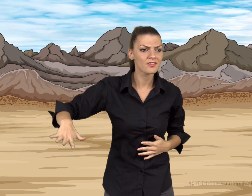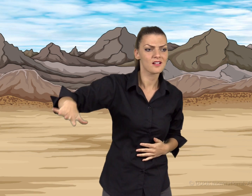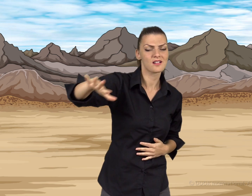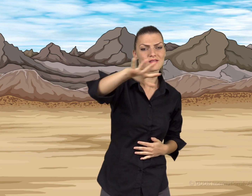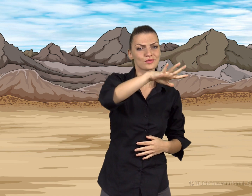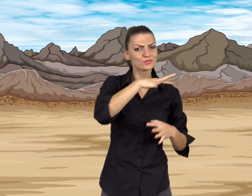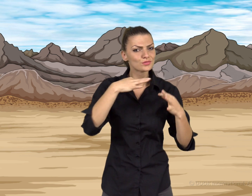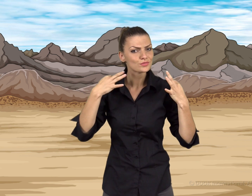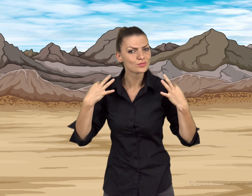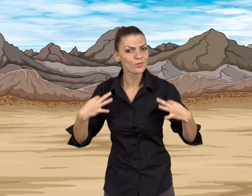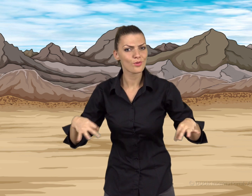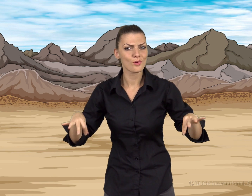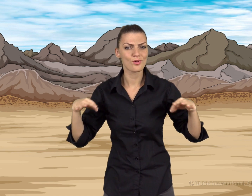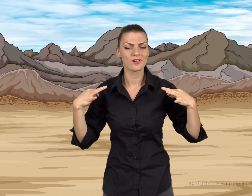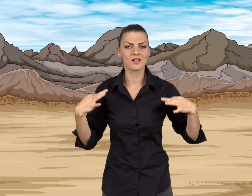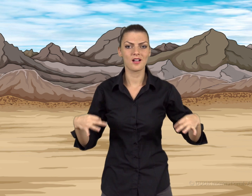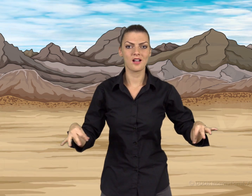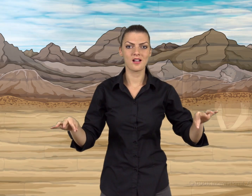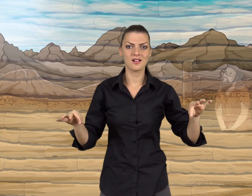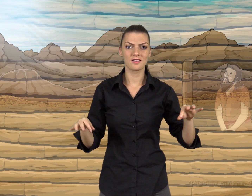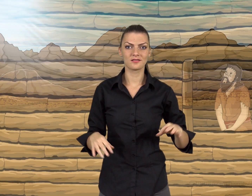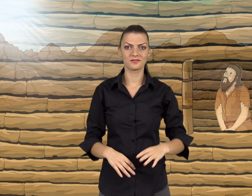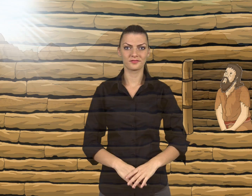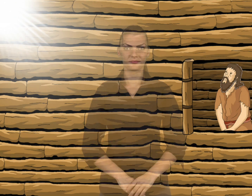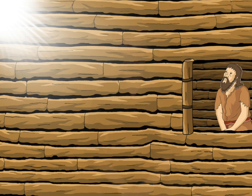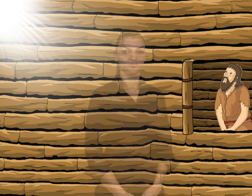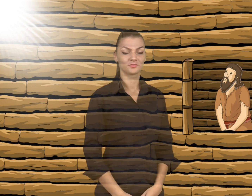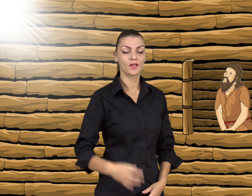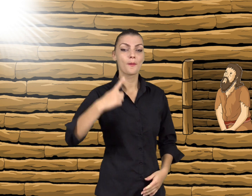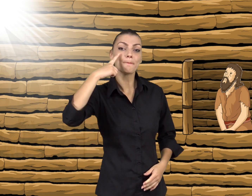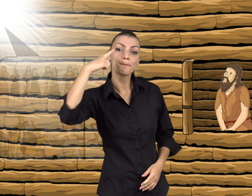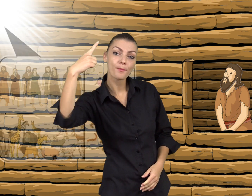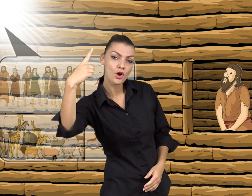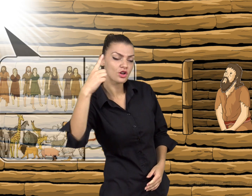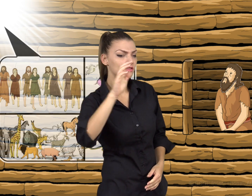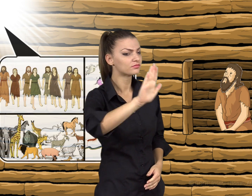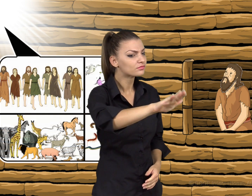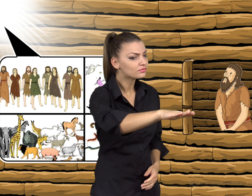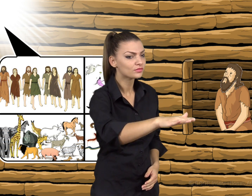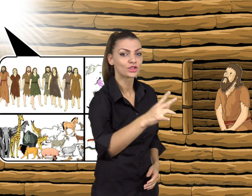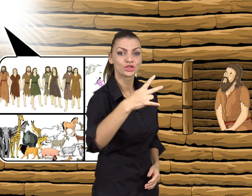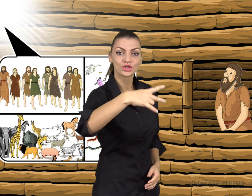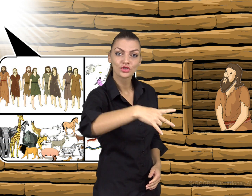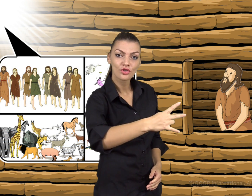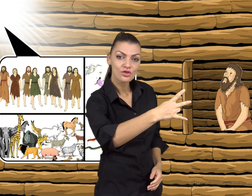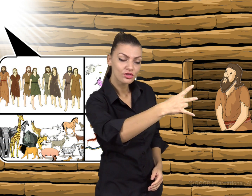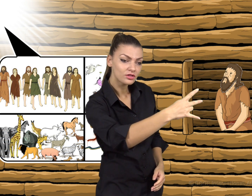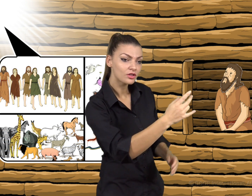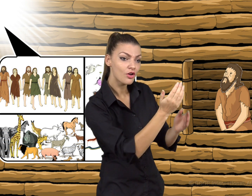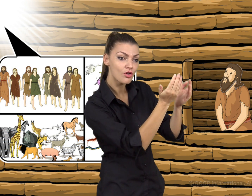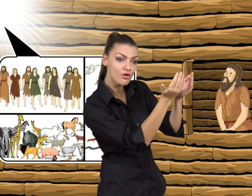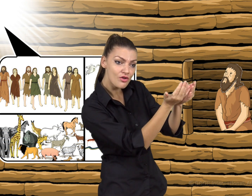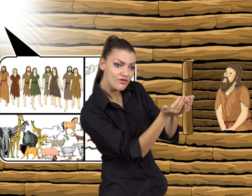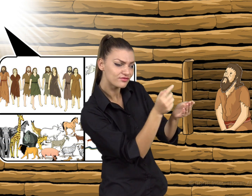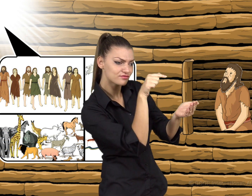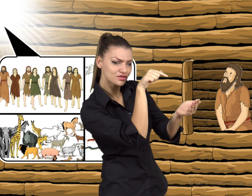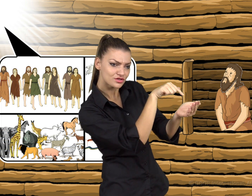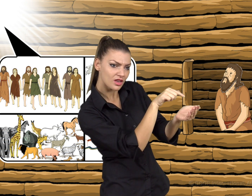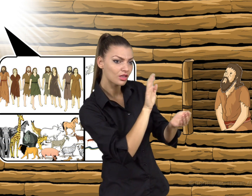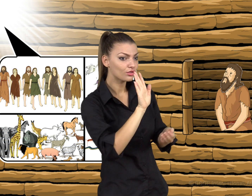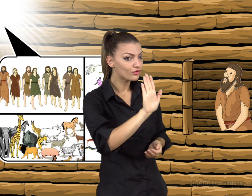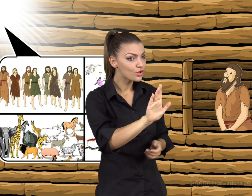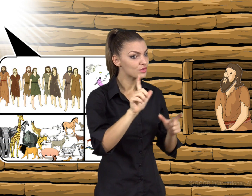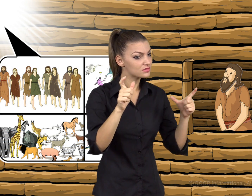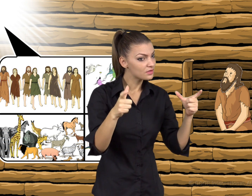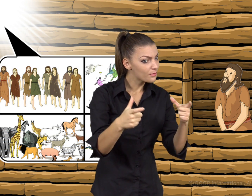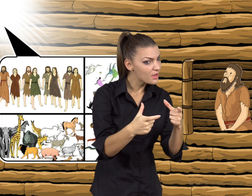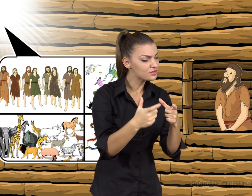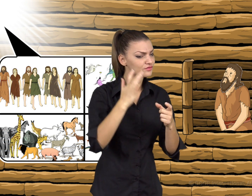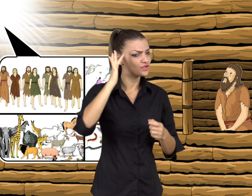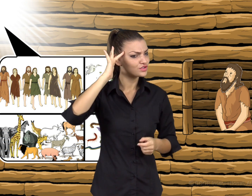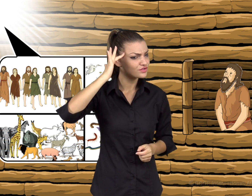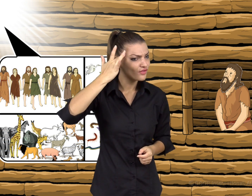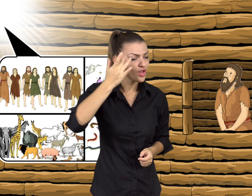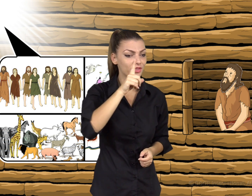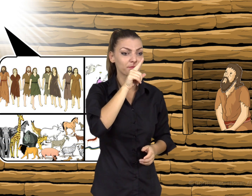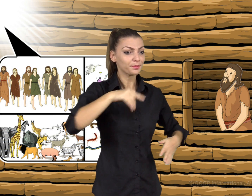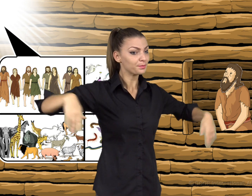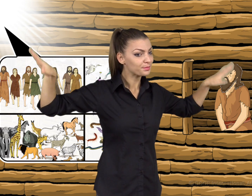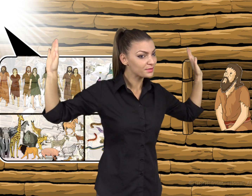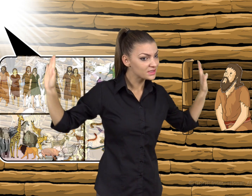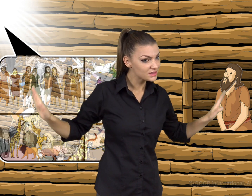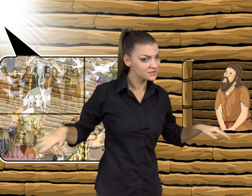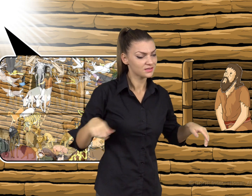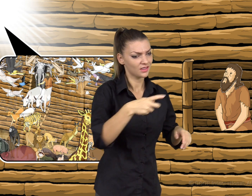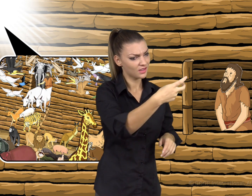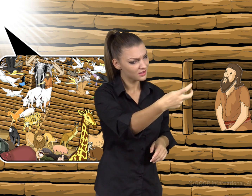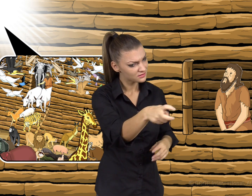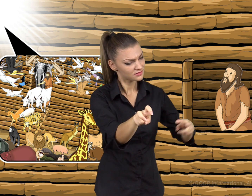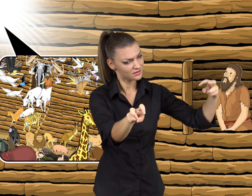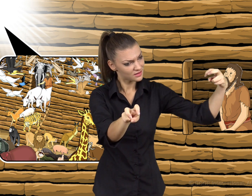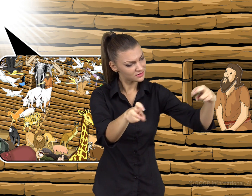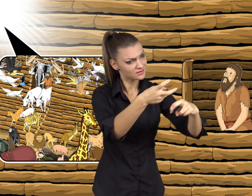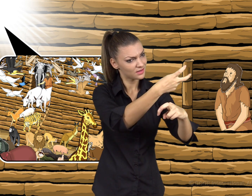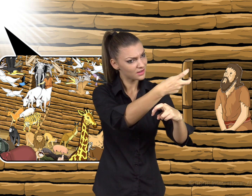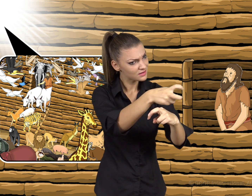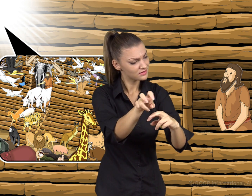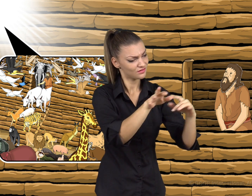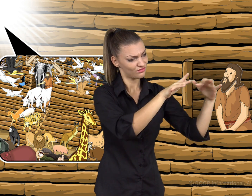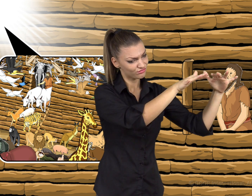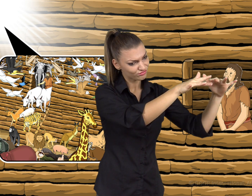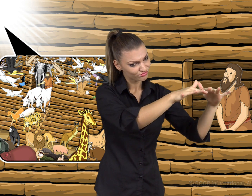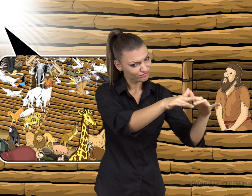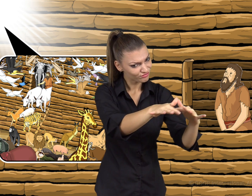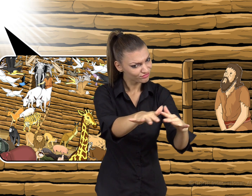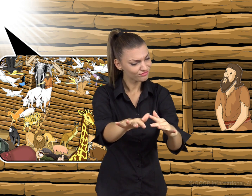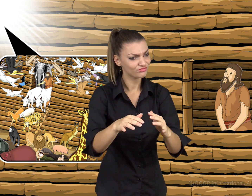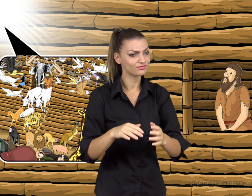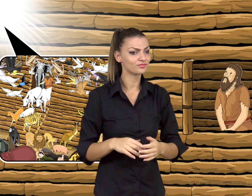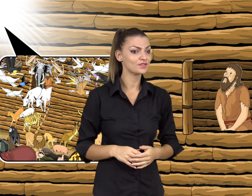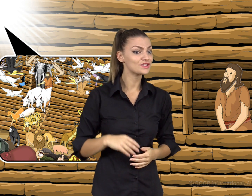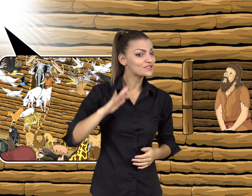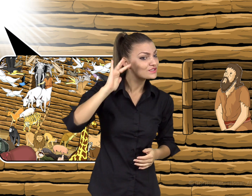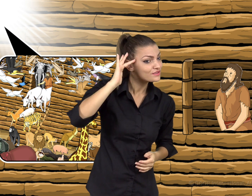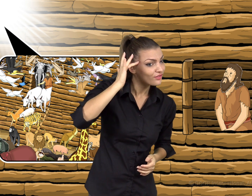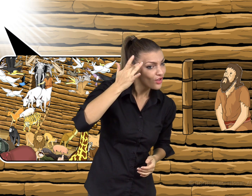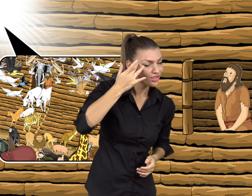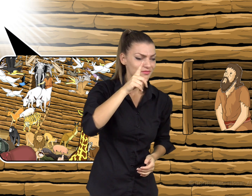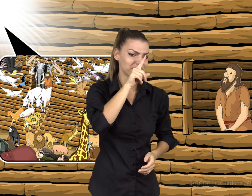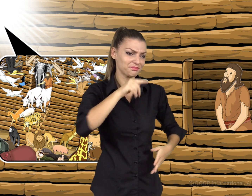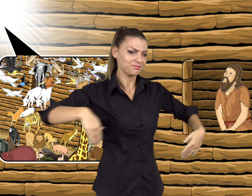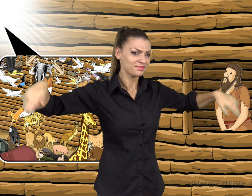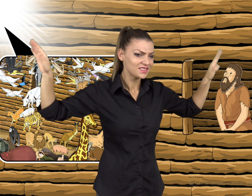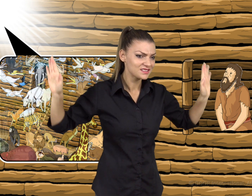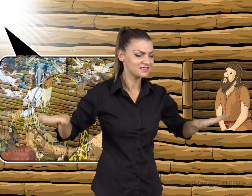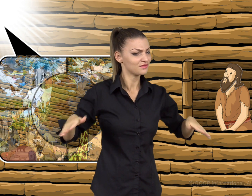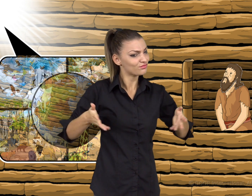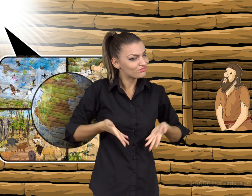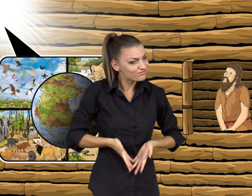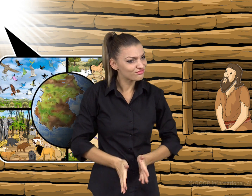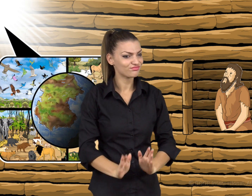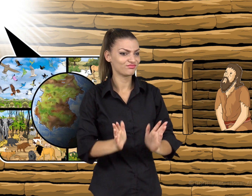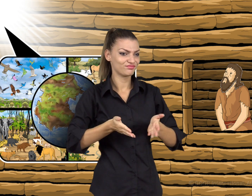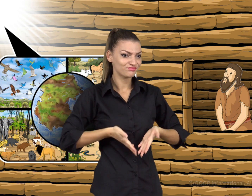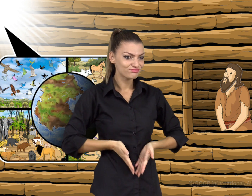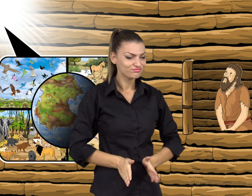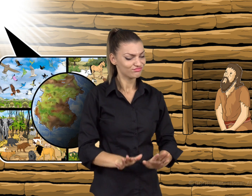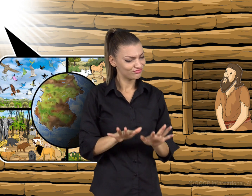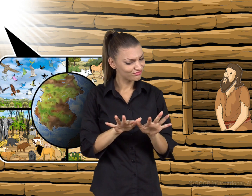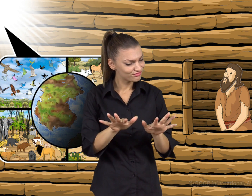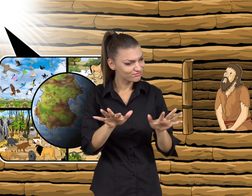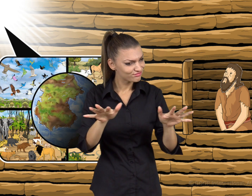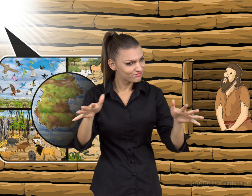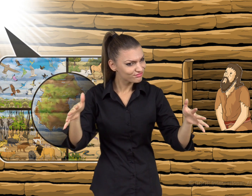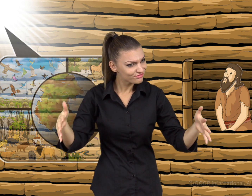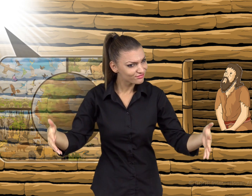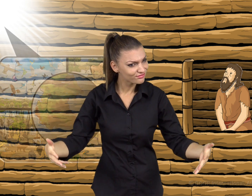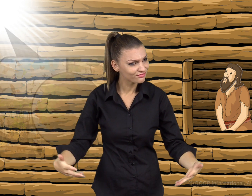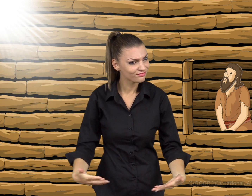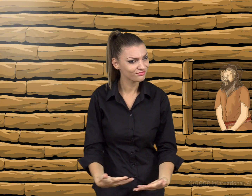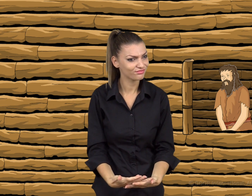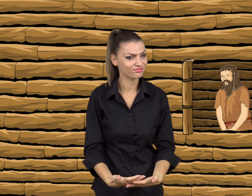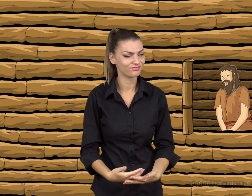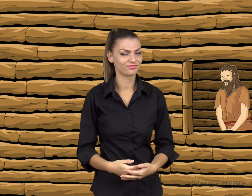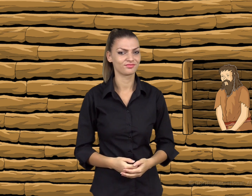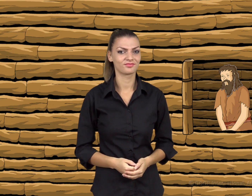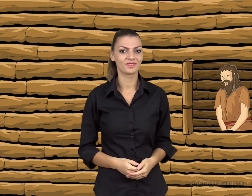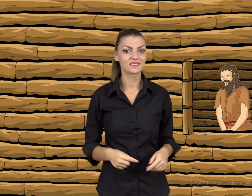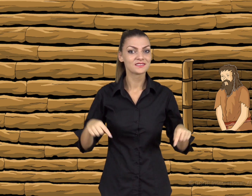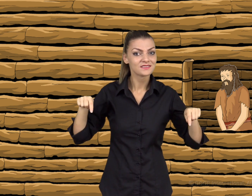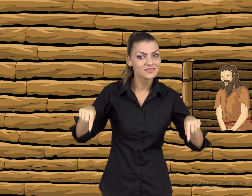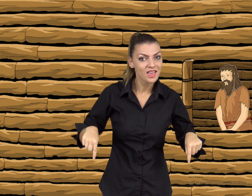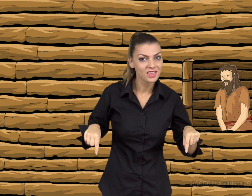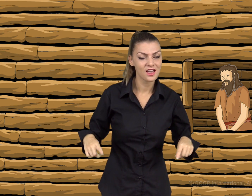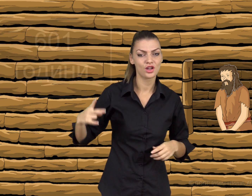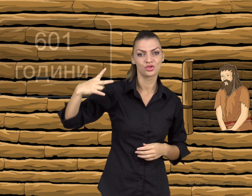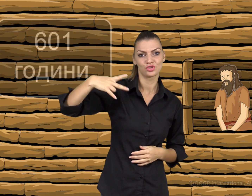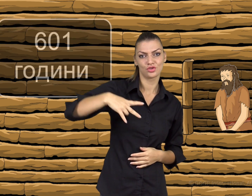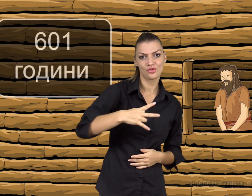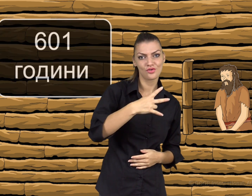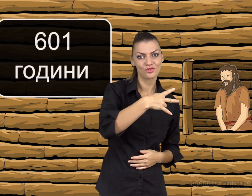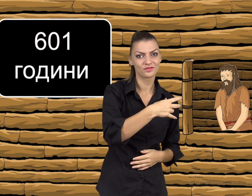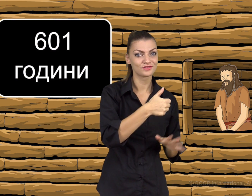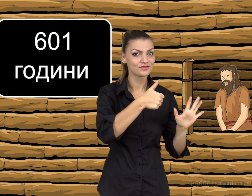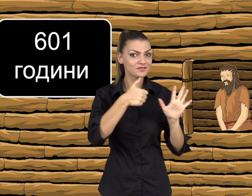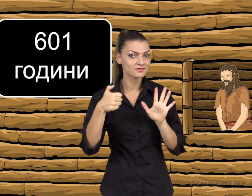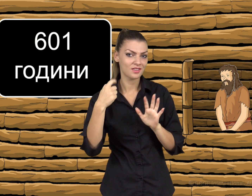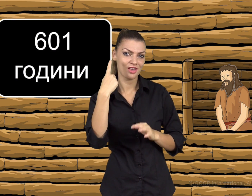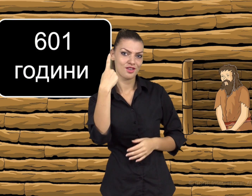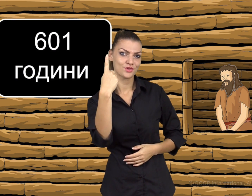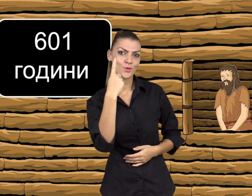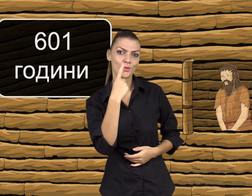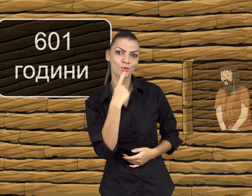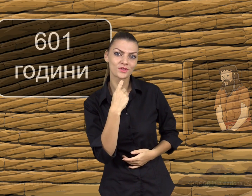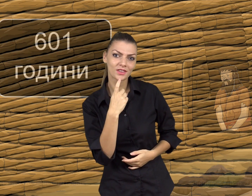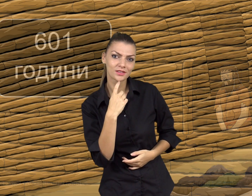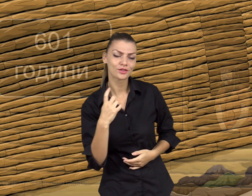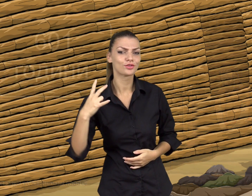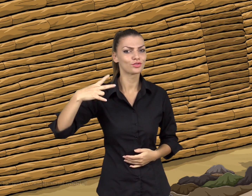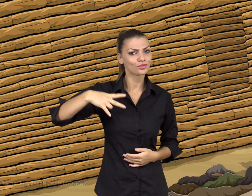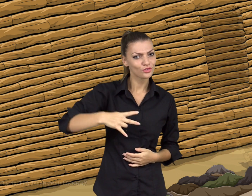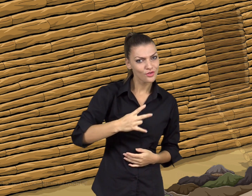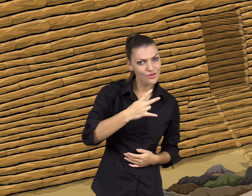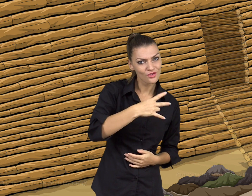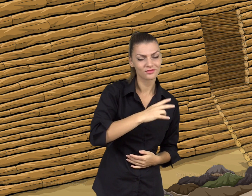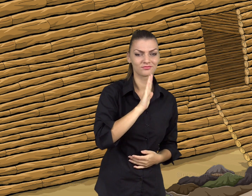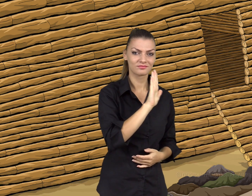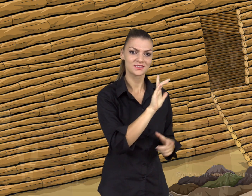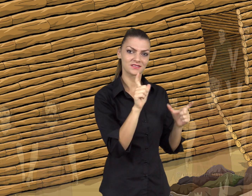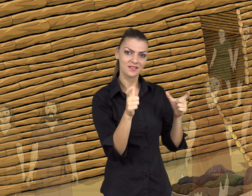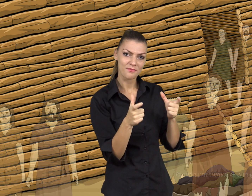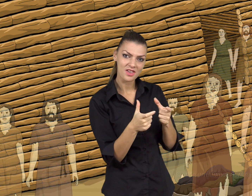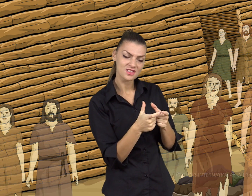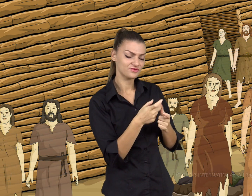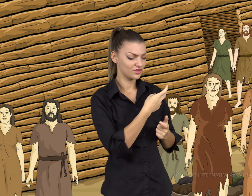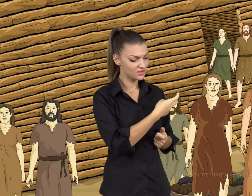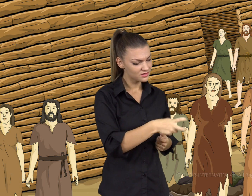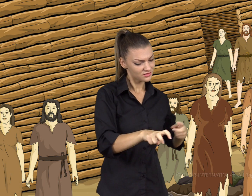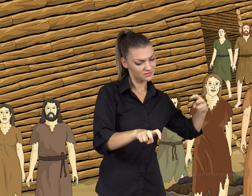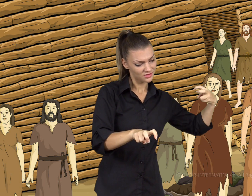Then God said to Noah, “Come out of the ark, you and your wife, along with your sons and their wives. Bring out all the living creatures that are with you—birds, livestock, and everything that crawls upon the ground—so that they can spread out over the earth and be fruitful and multiply upon it.”